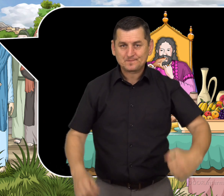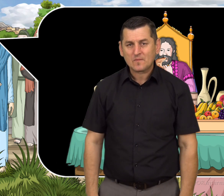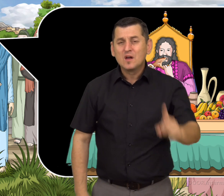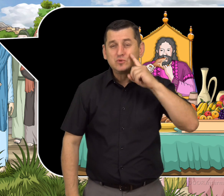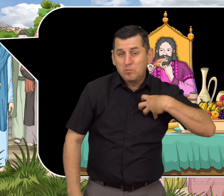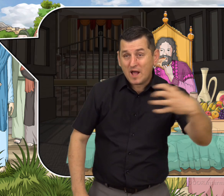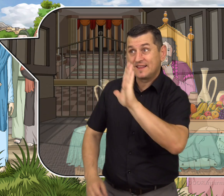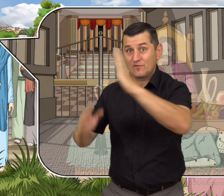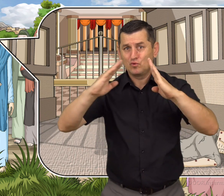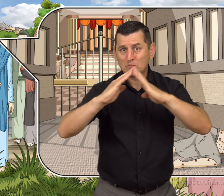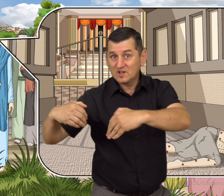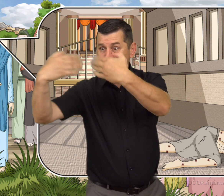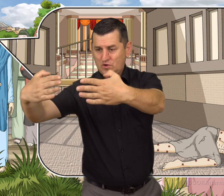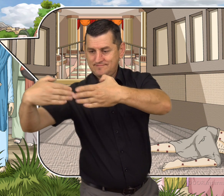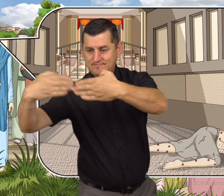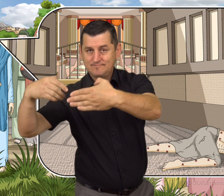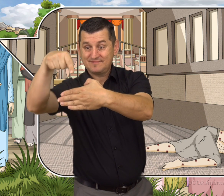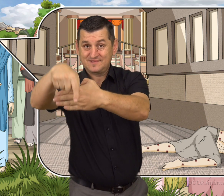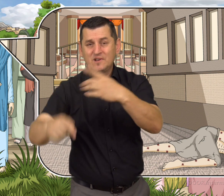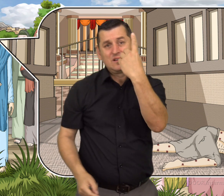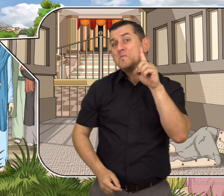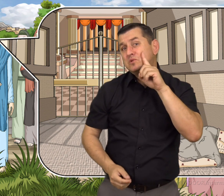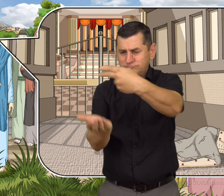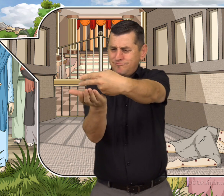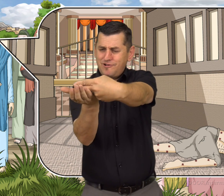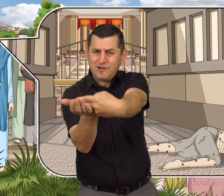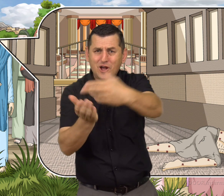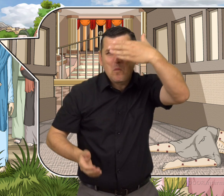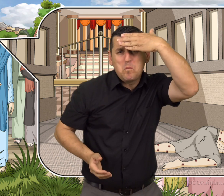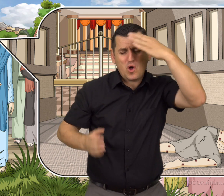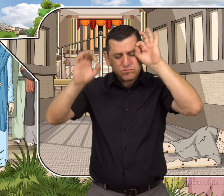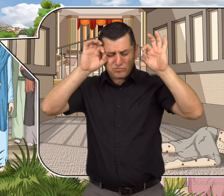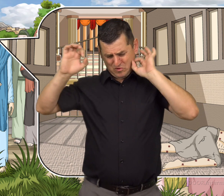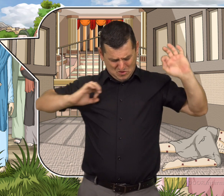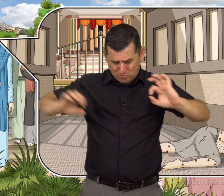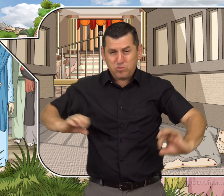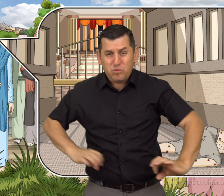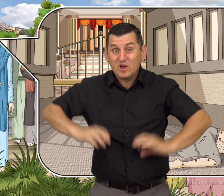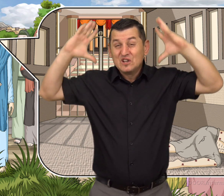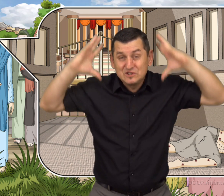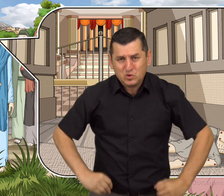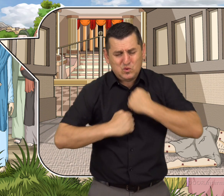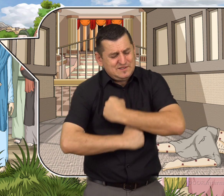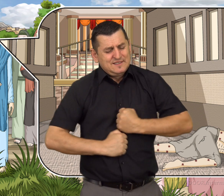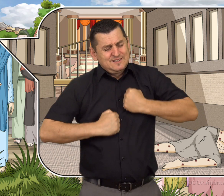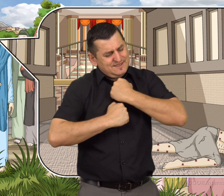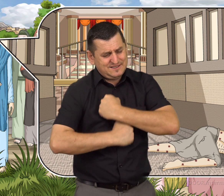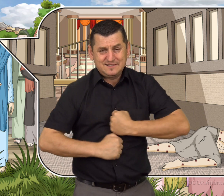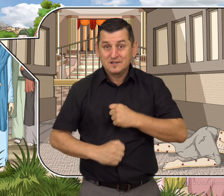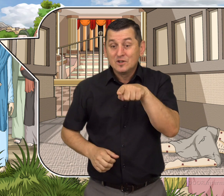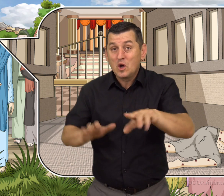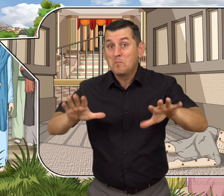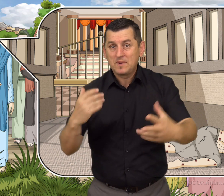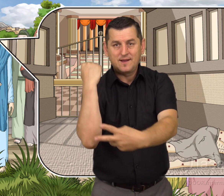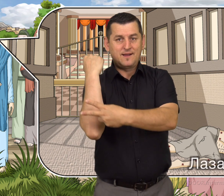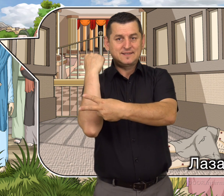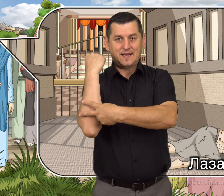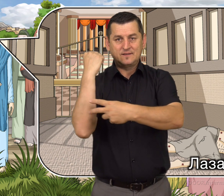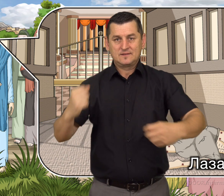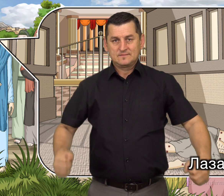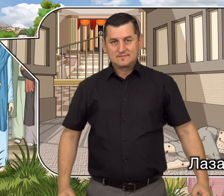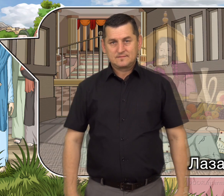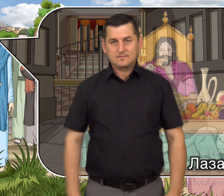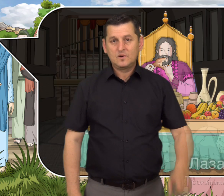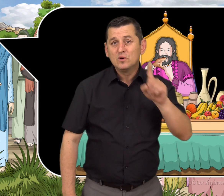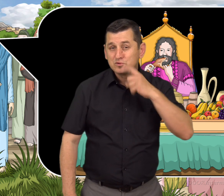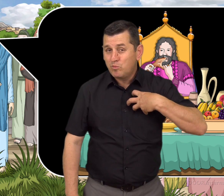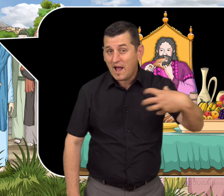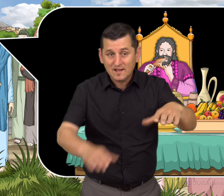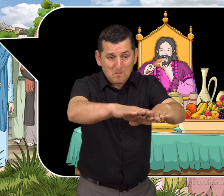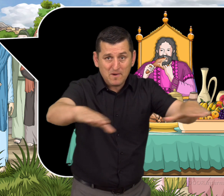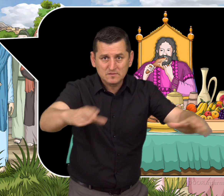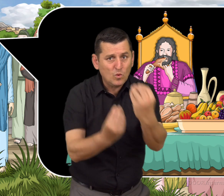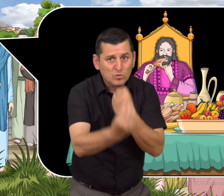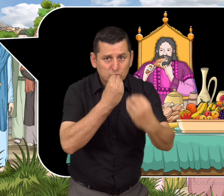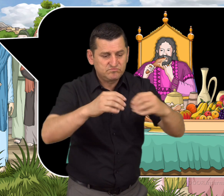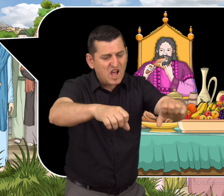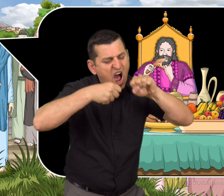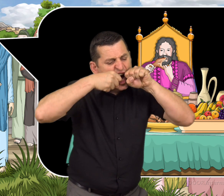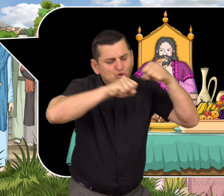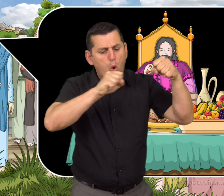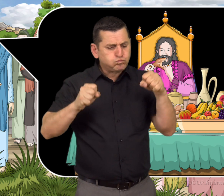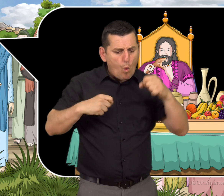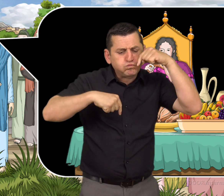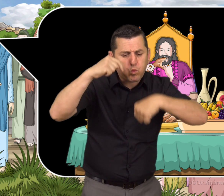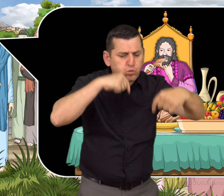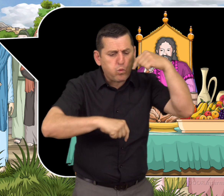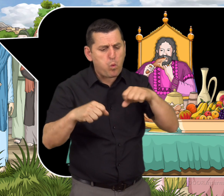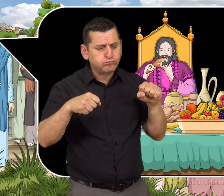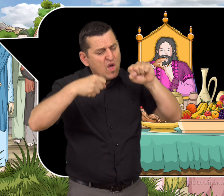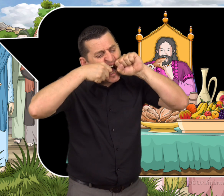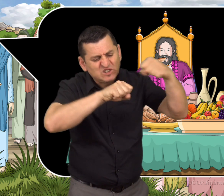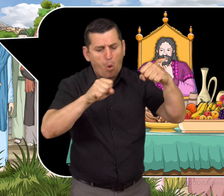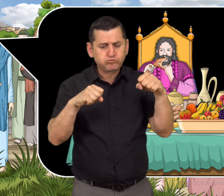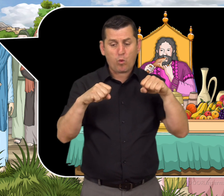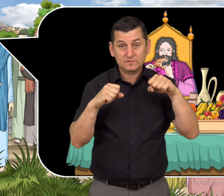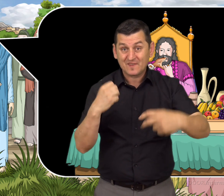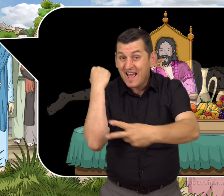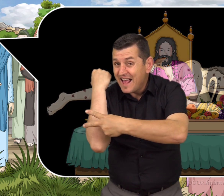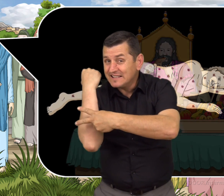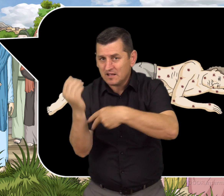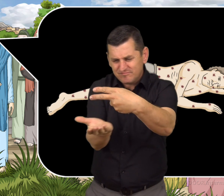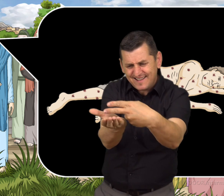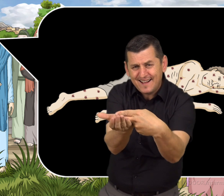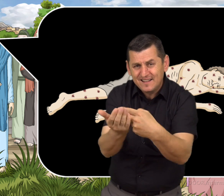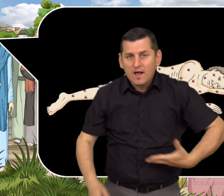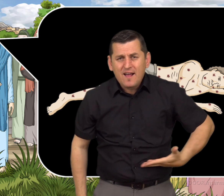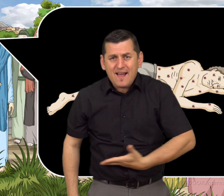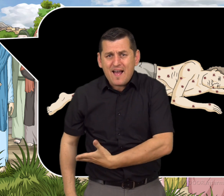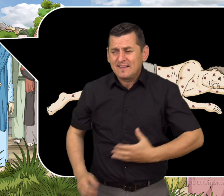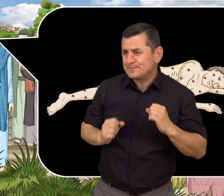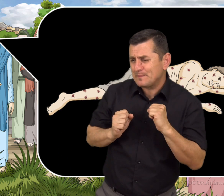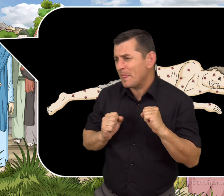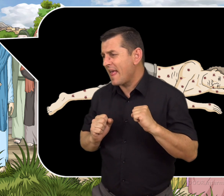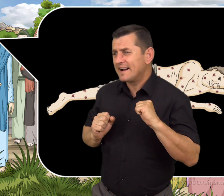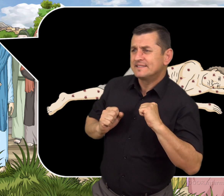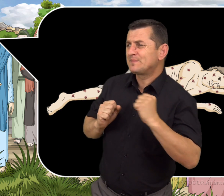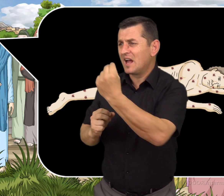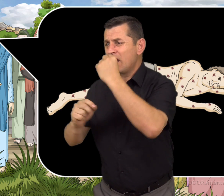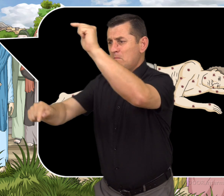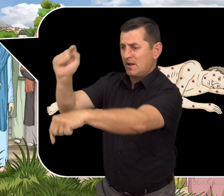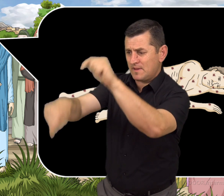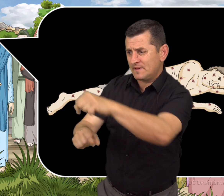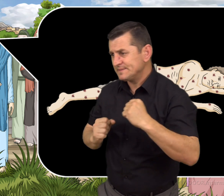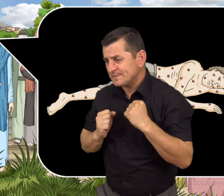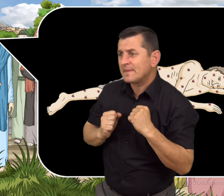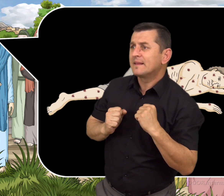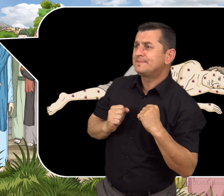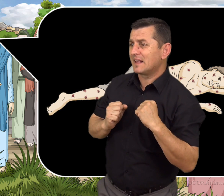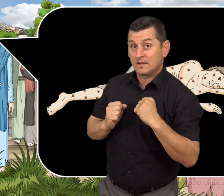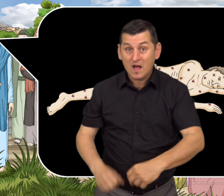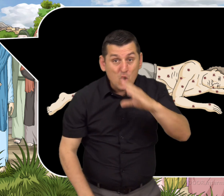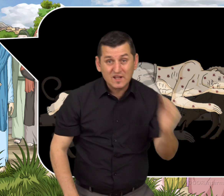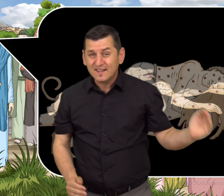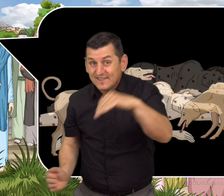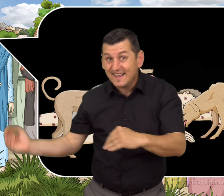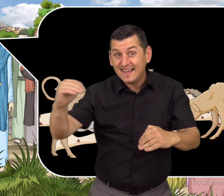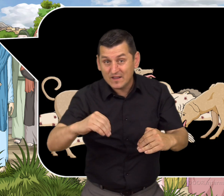And a beggar named Lazarus lay at his gate, covered with sores and longing to be fed with the crumbs that fell from the rich man’s table.